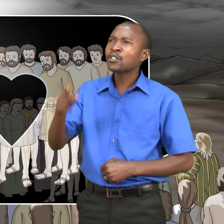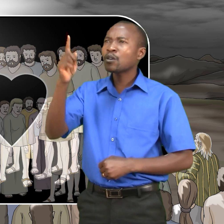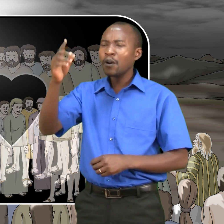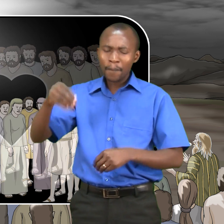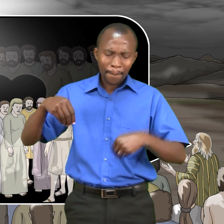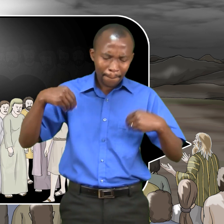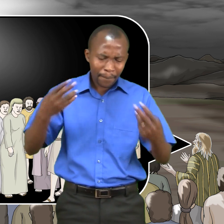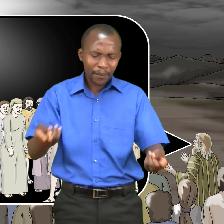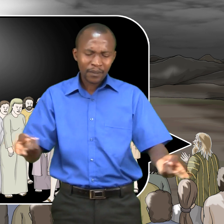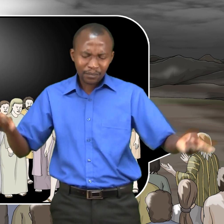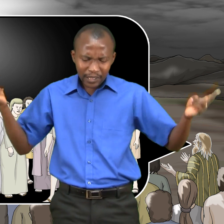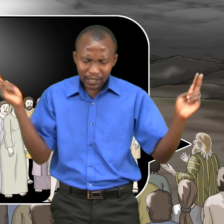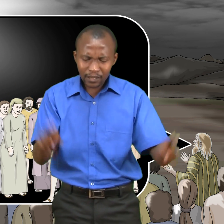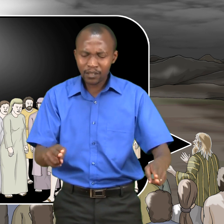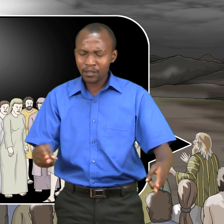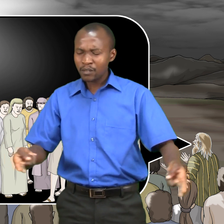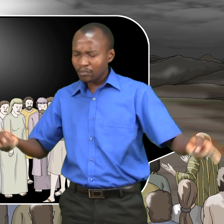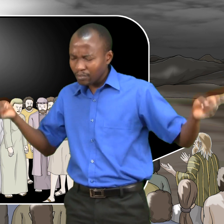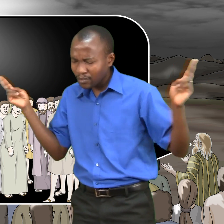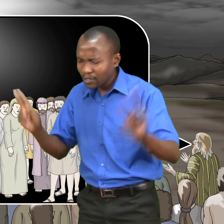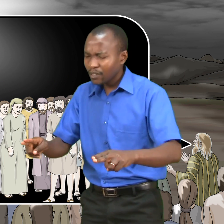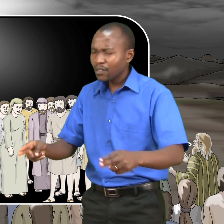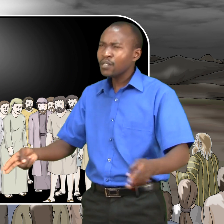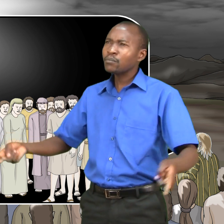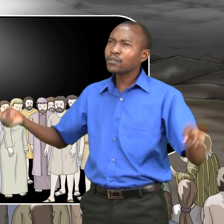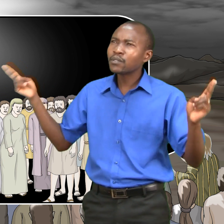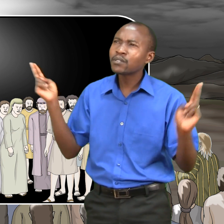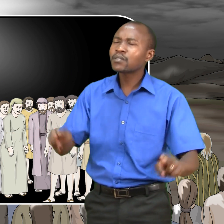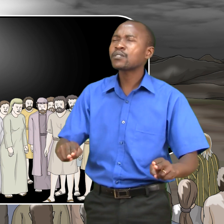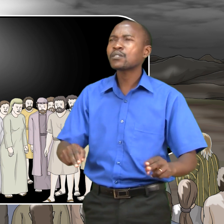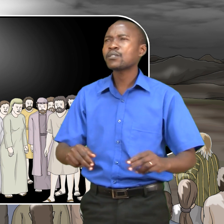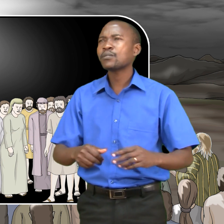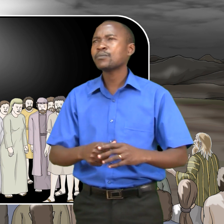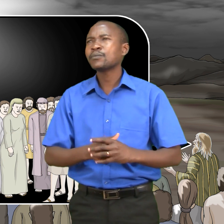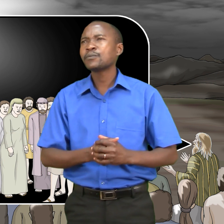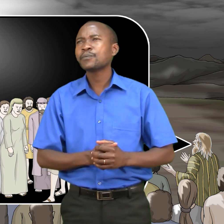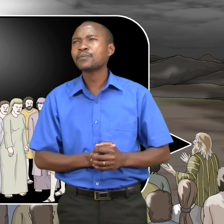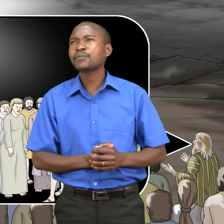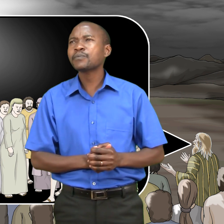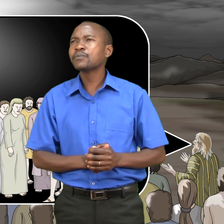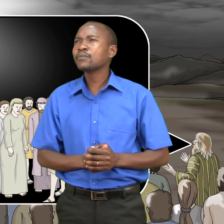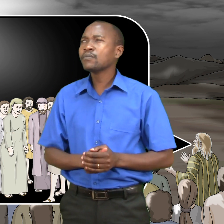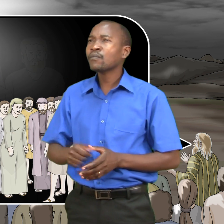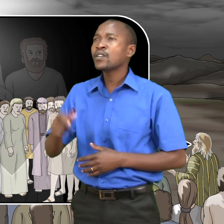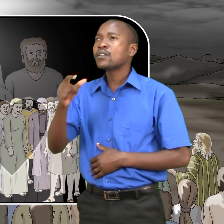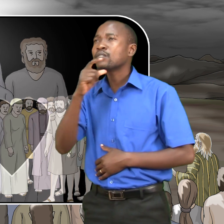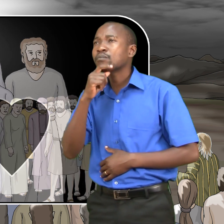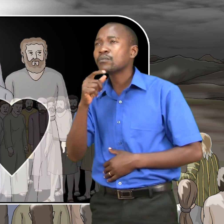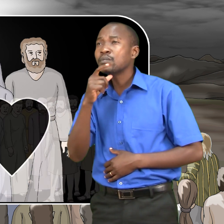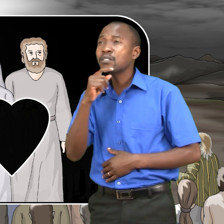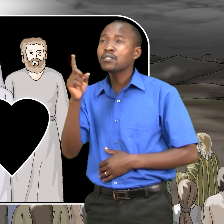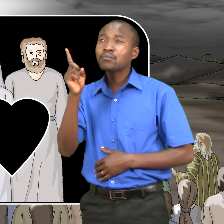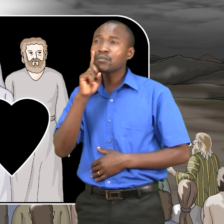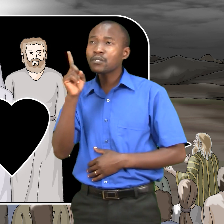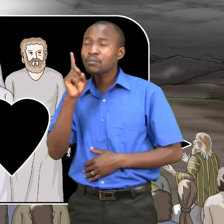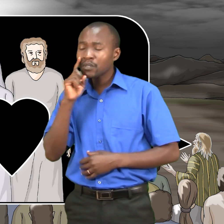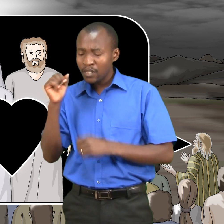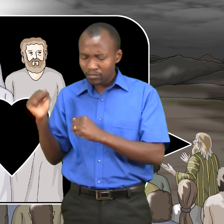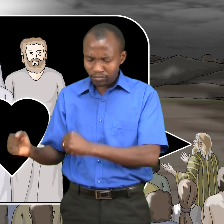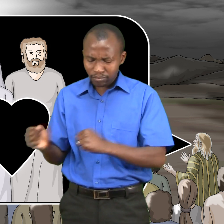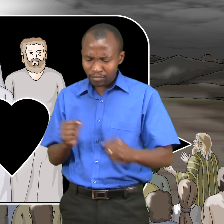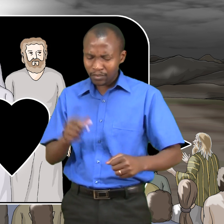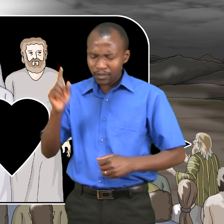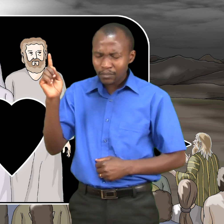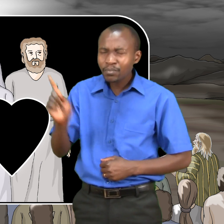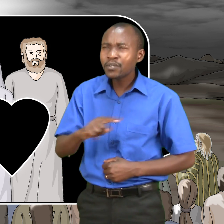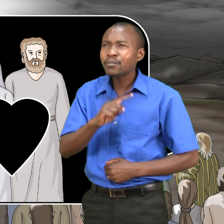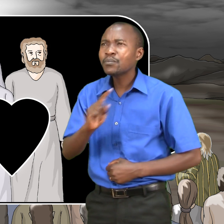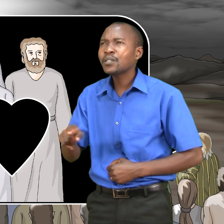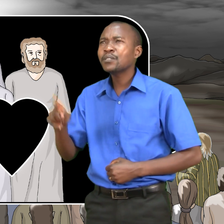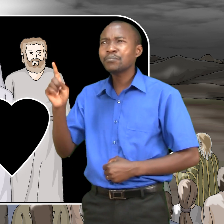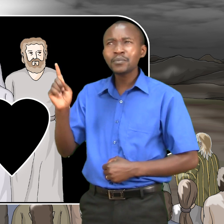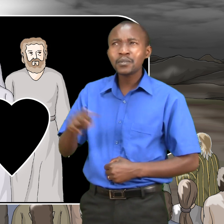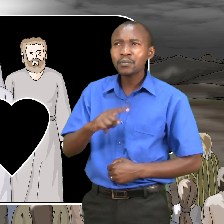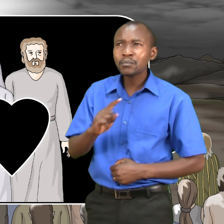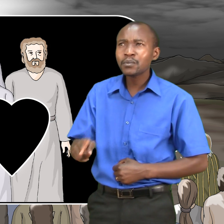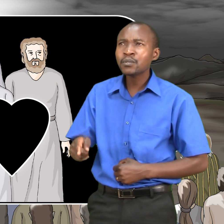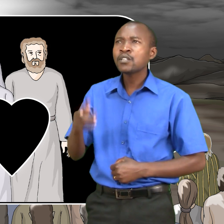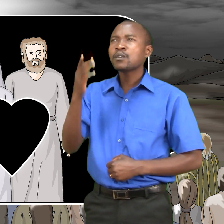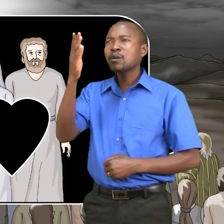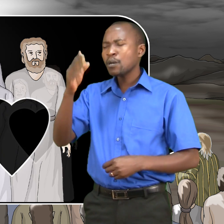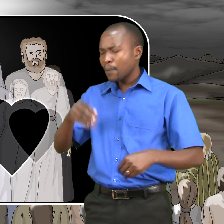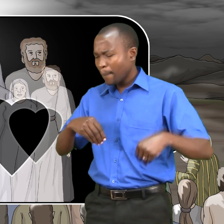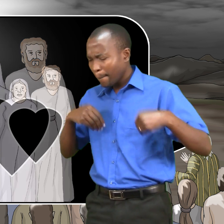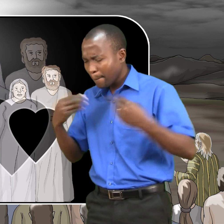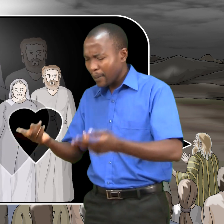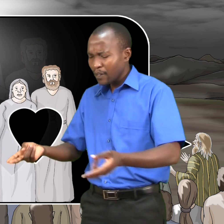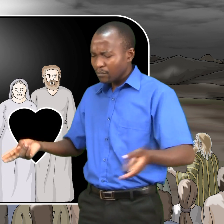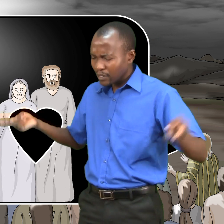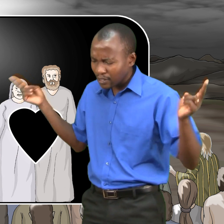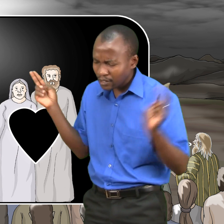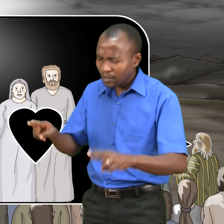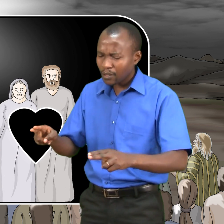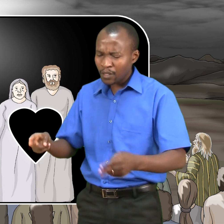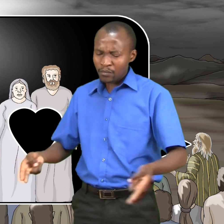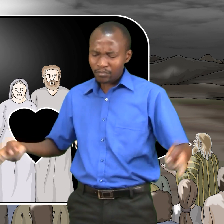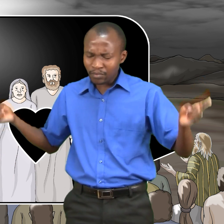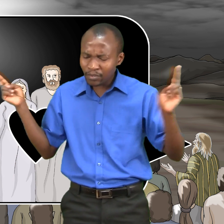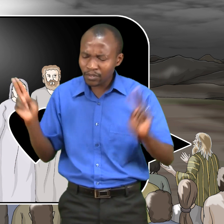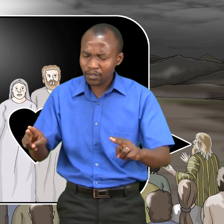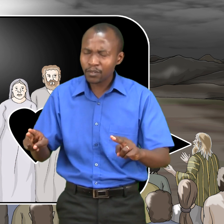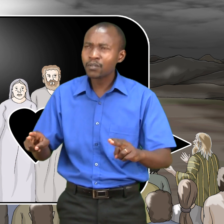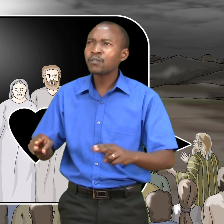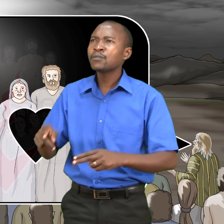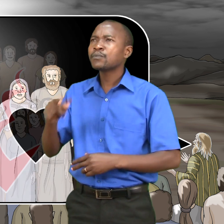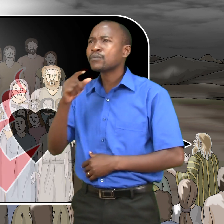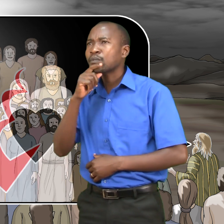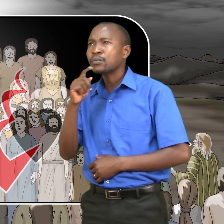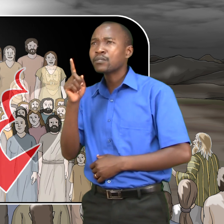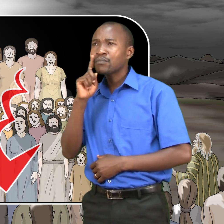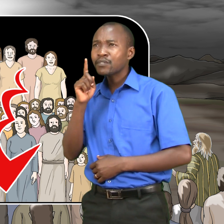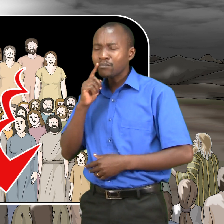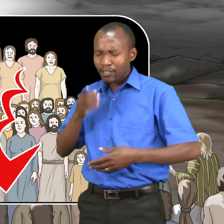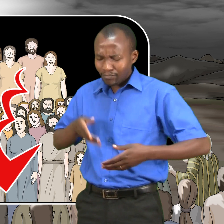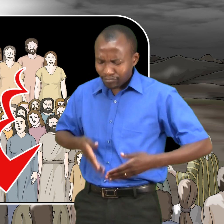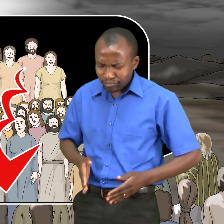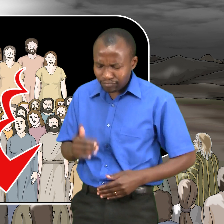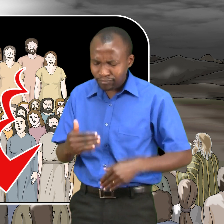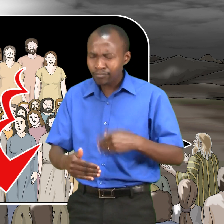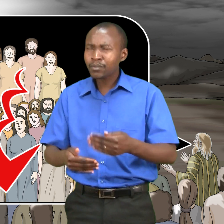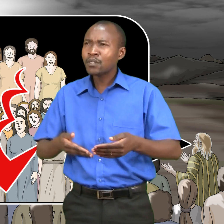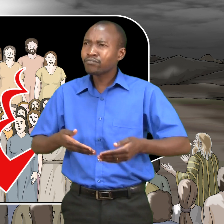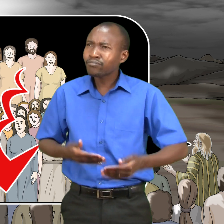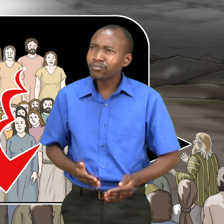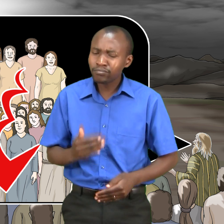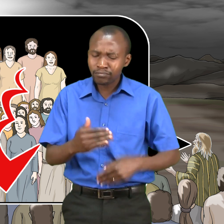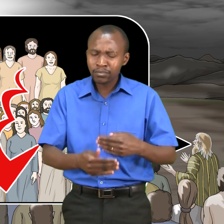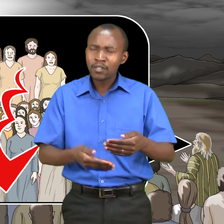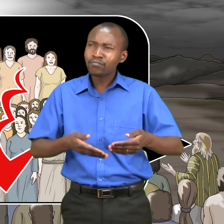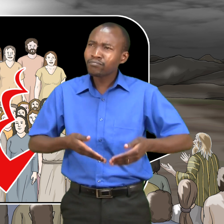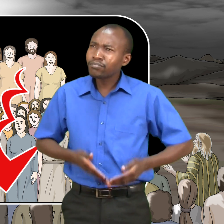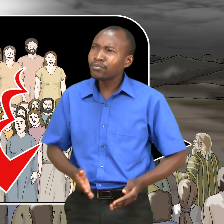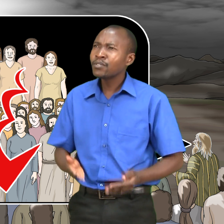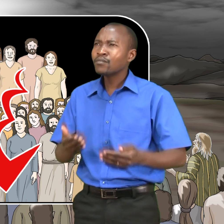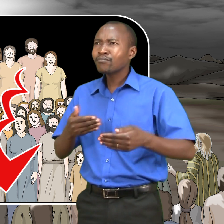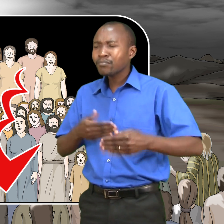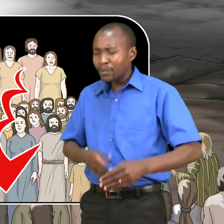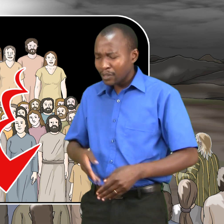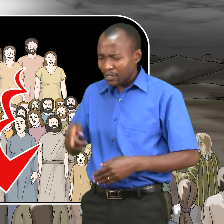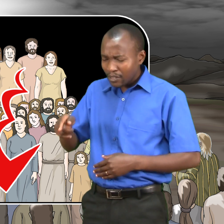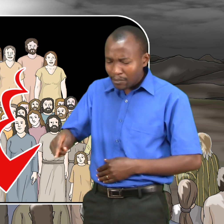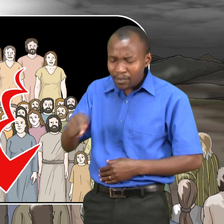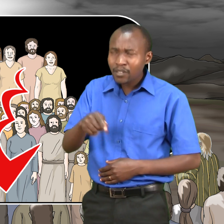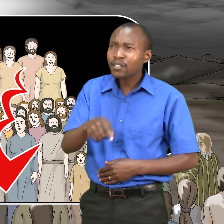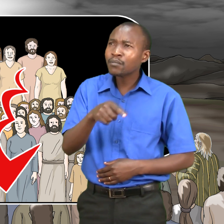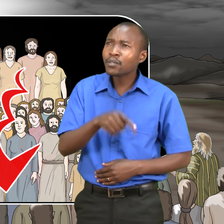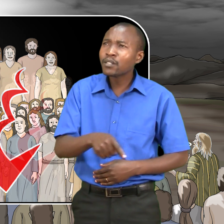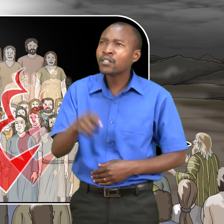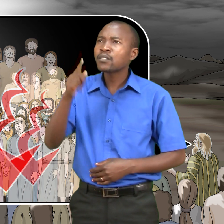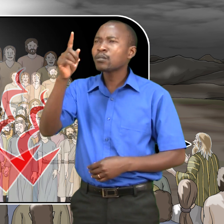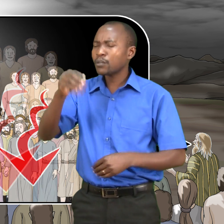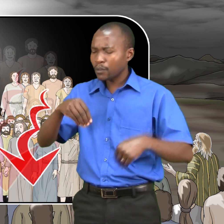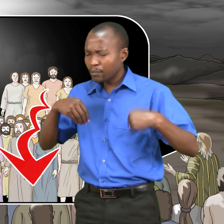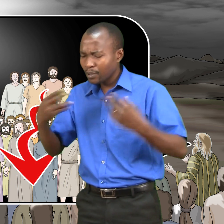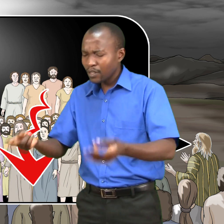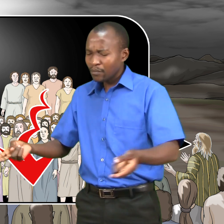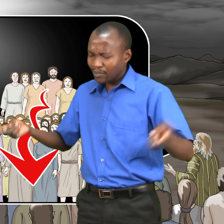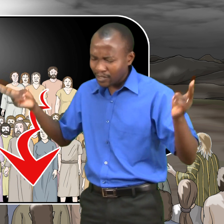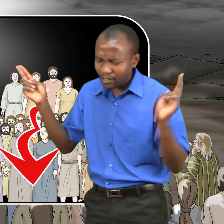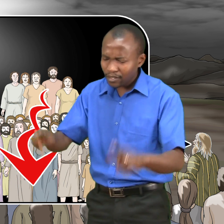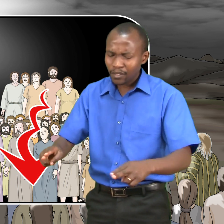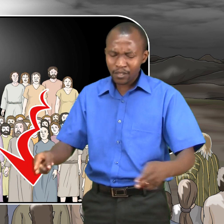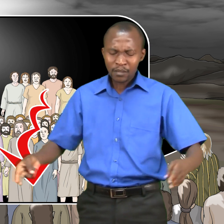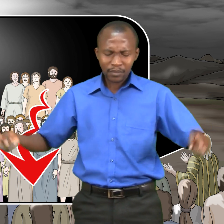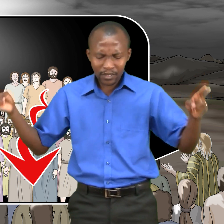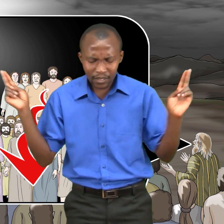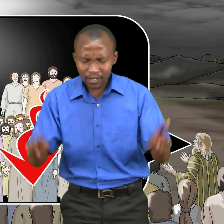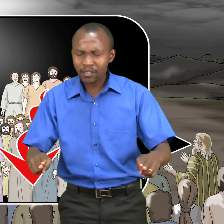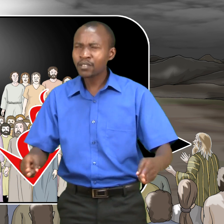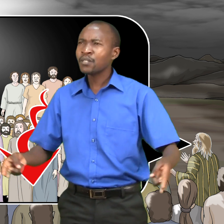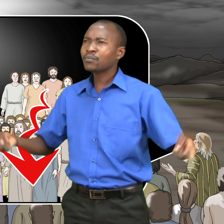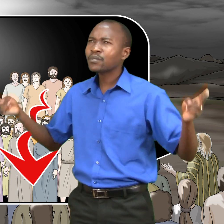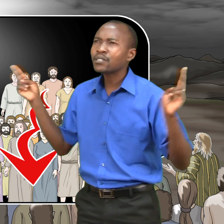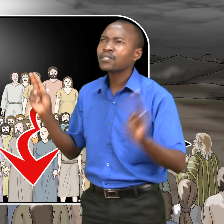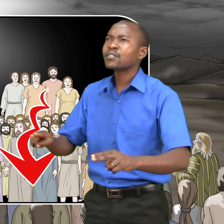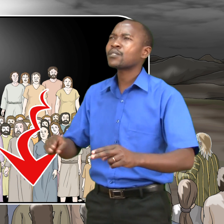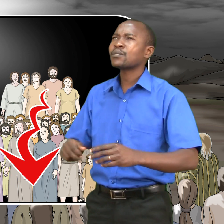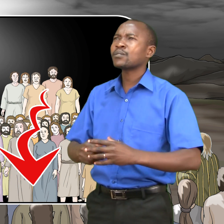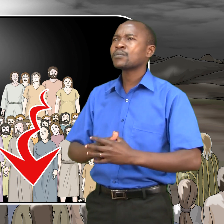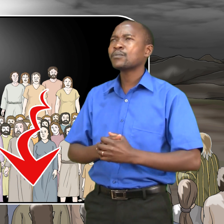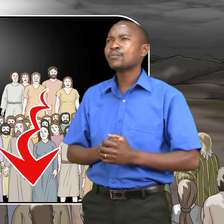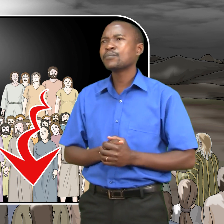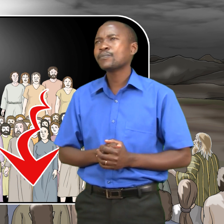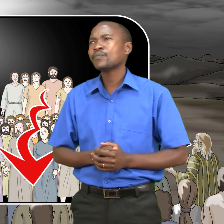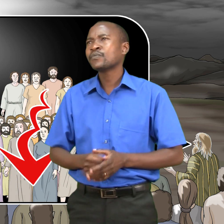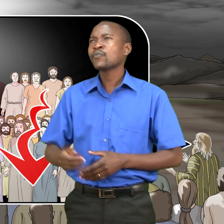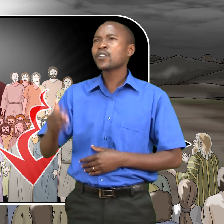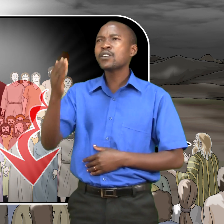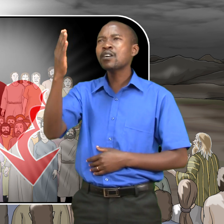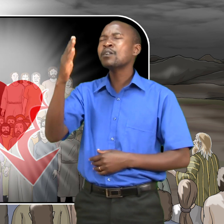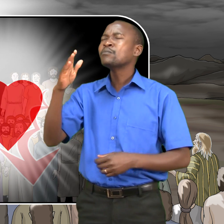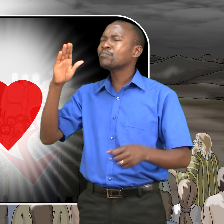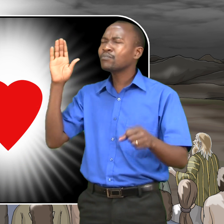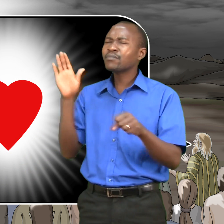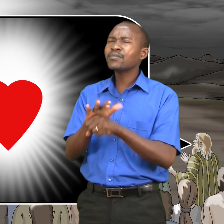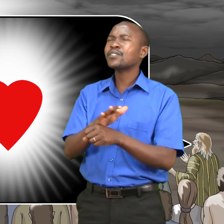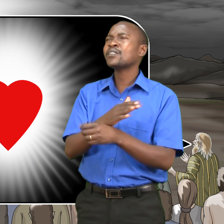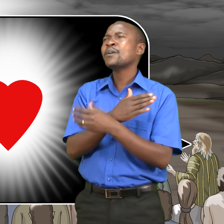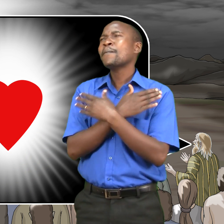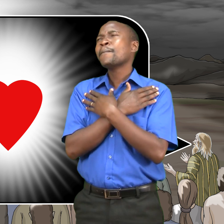He will visit the iniquity of the fathers upon their children to the third and fourth generation.’